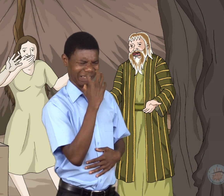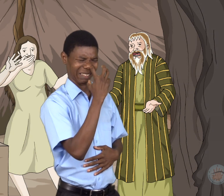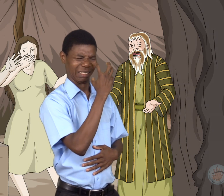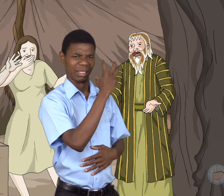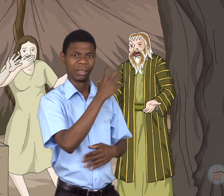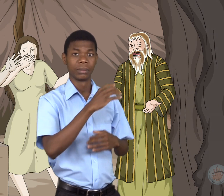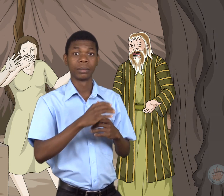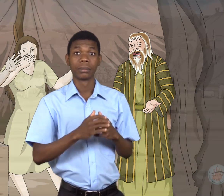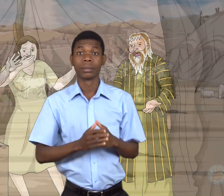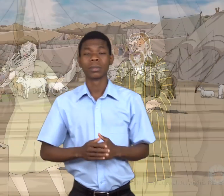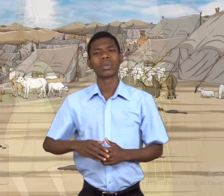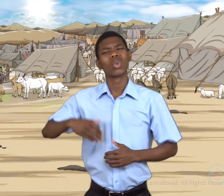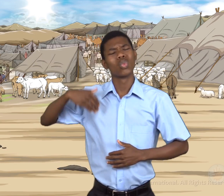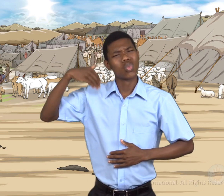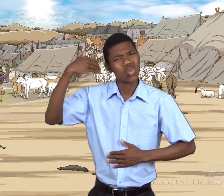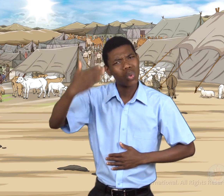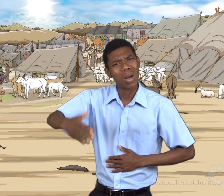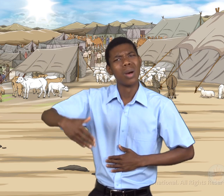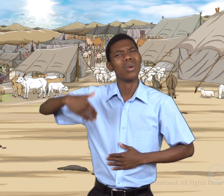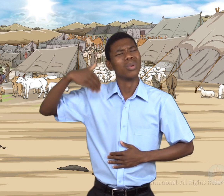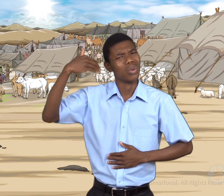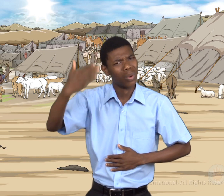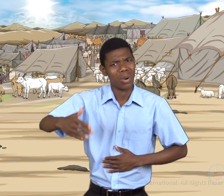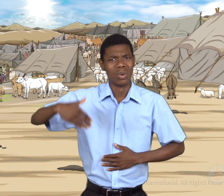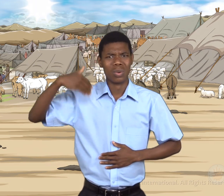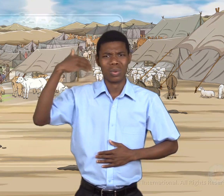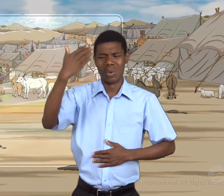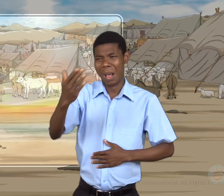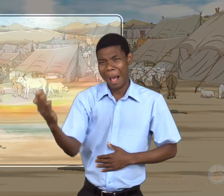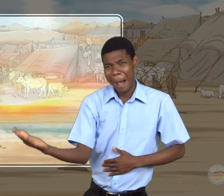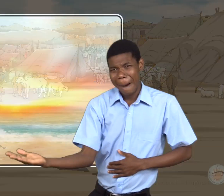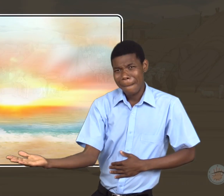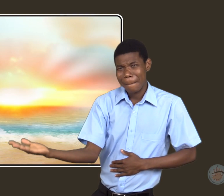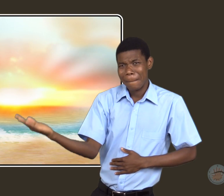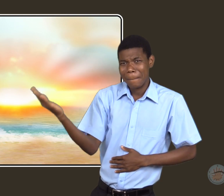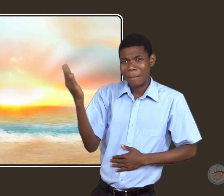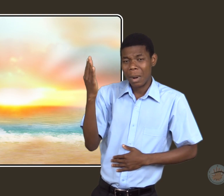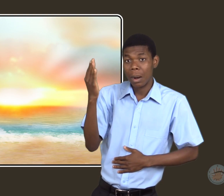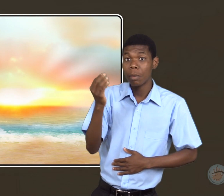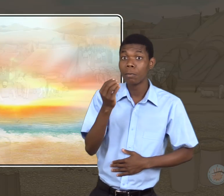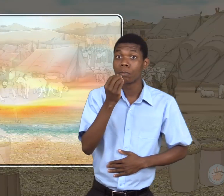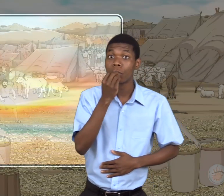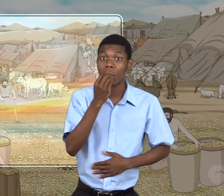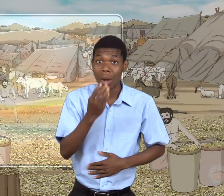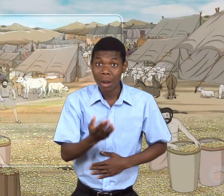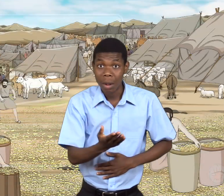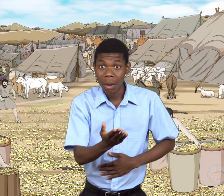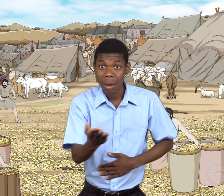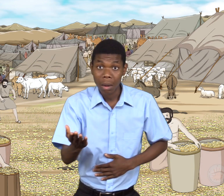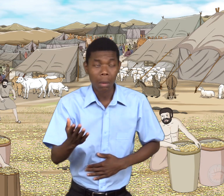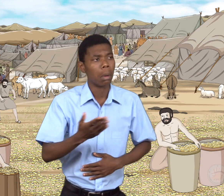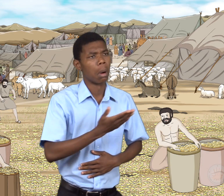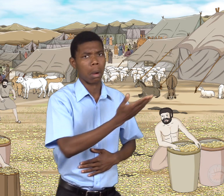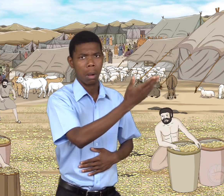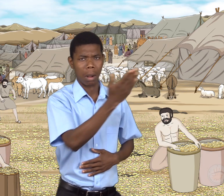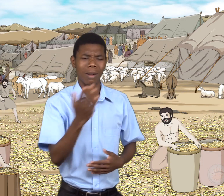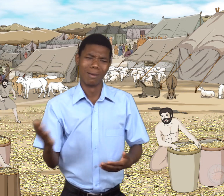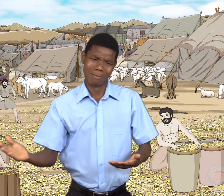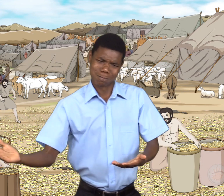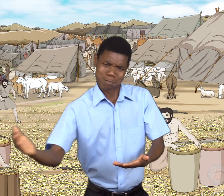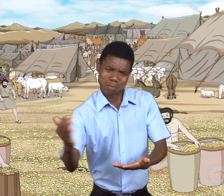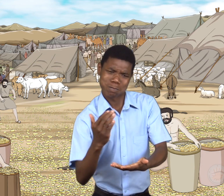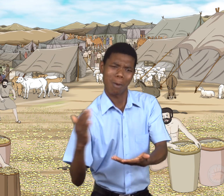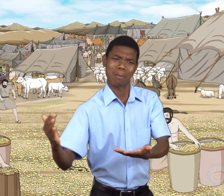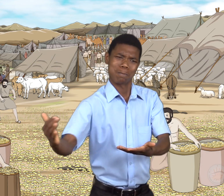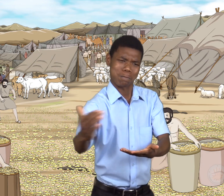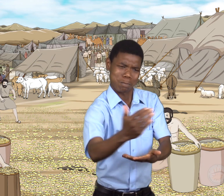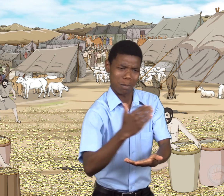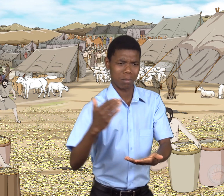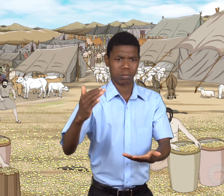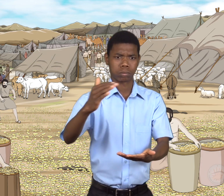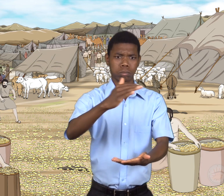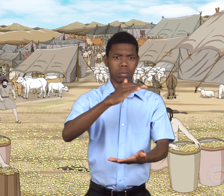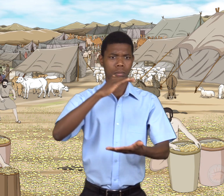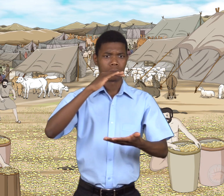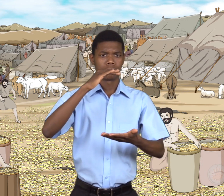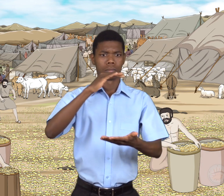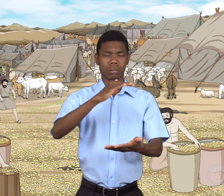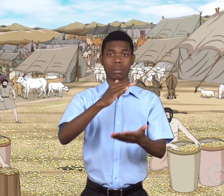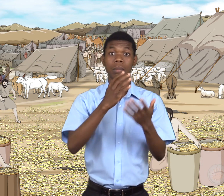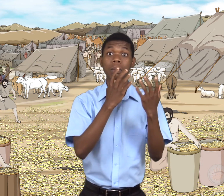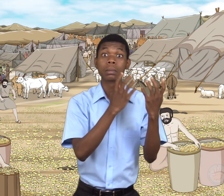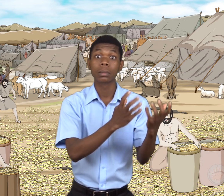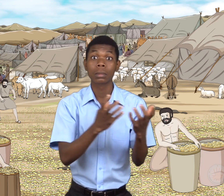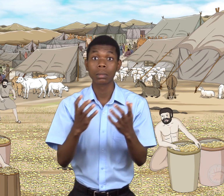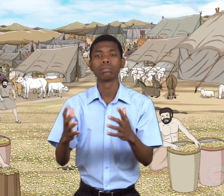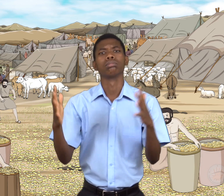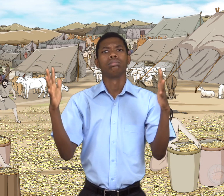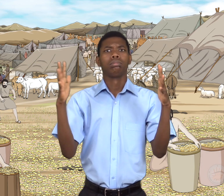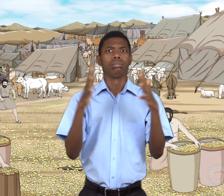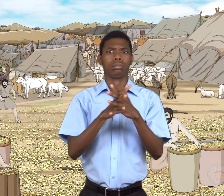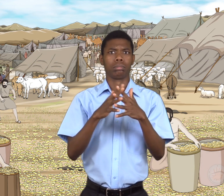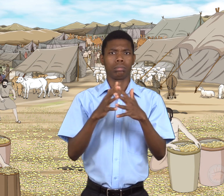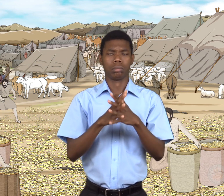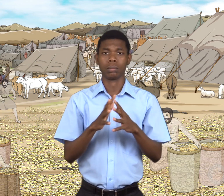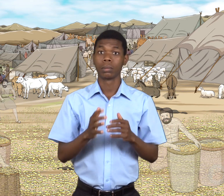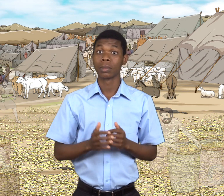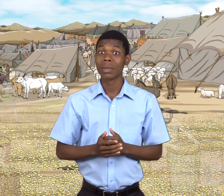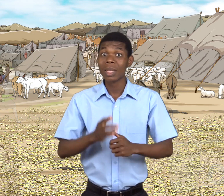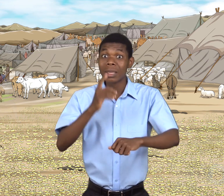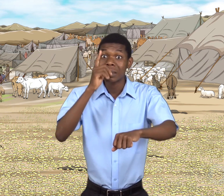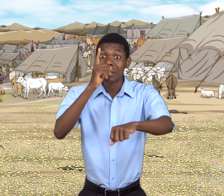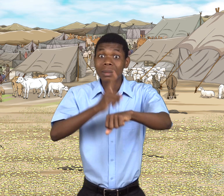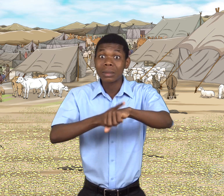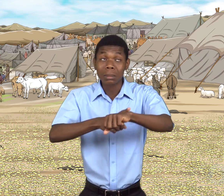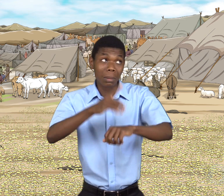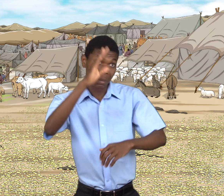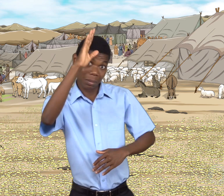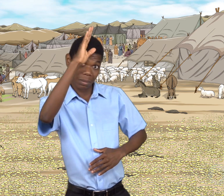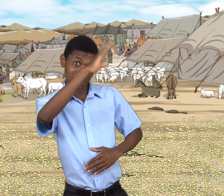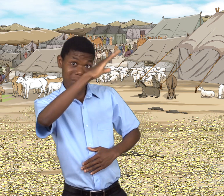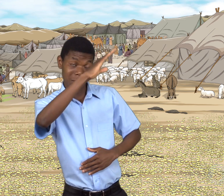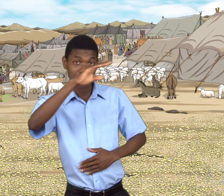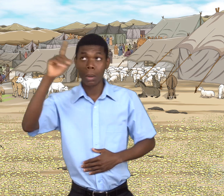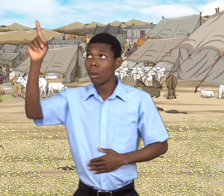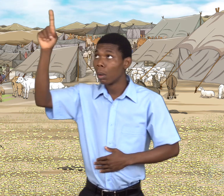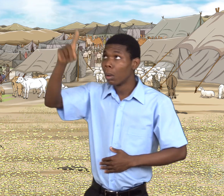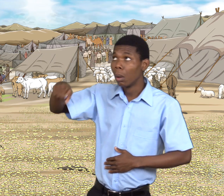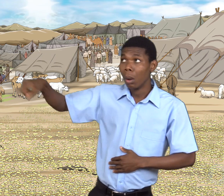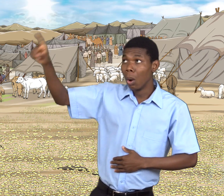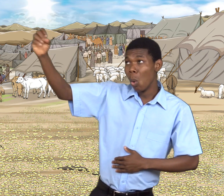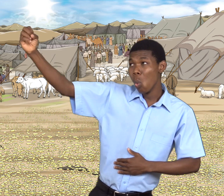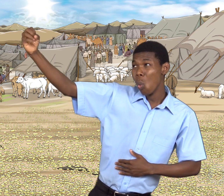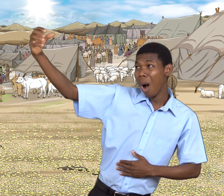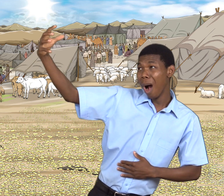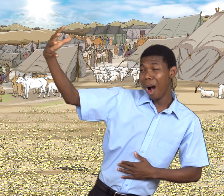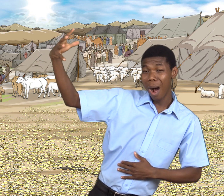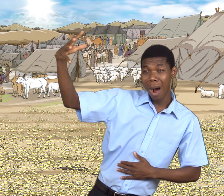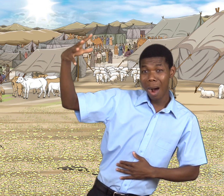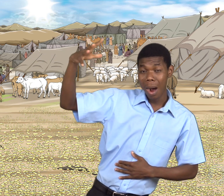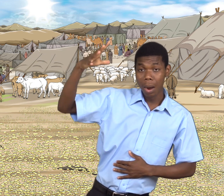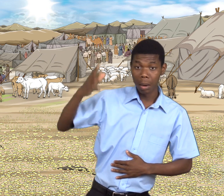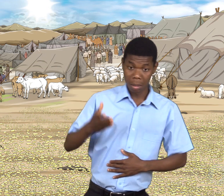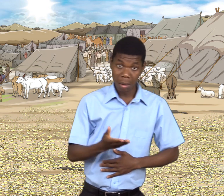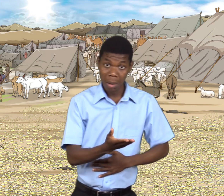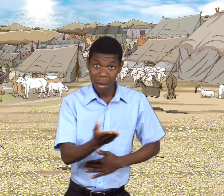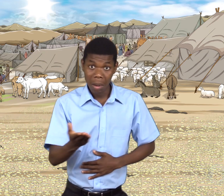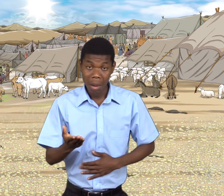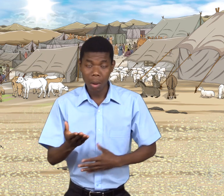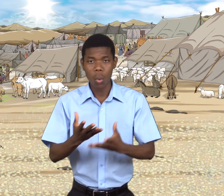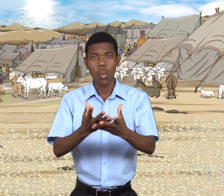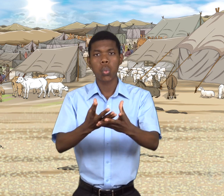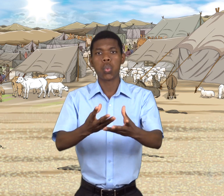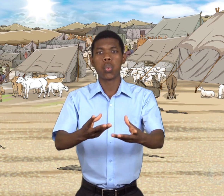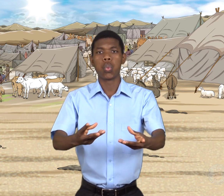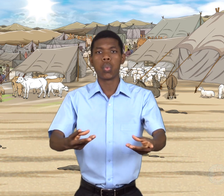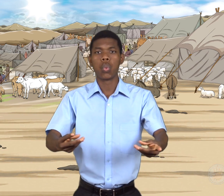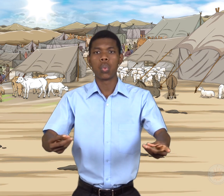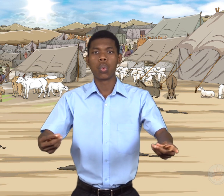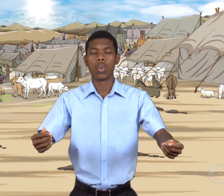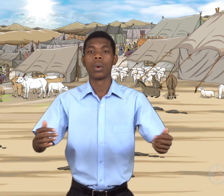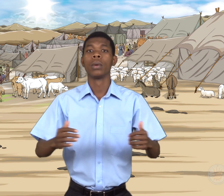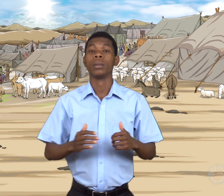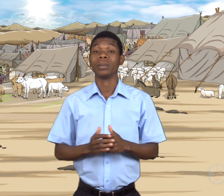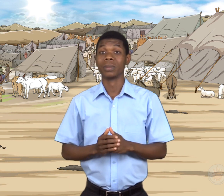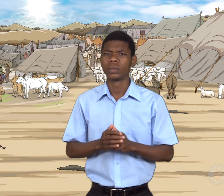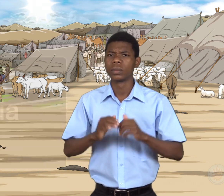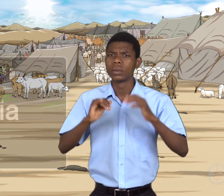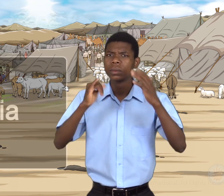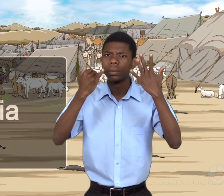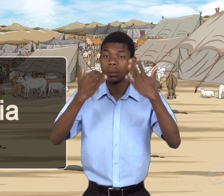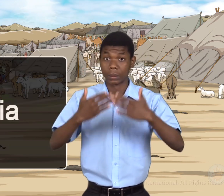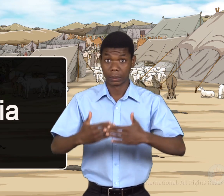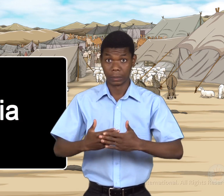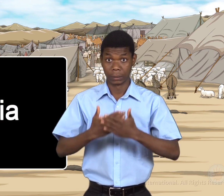Every morning each one gathered as much as was needed, and when the sun grew hot, it melted away.